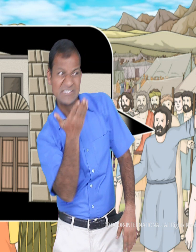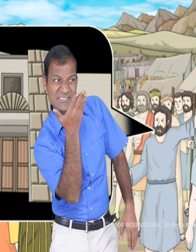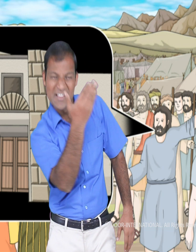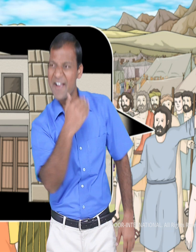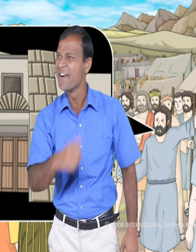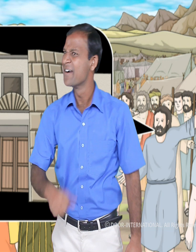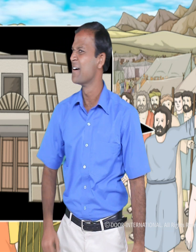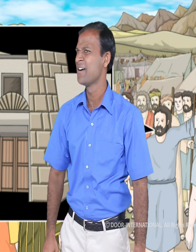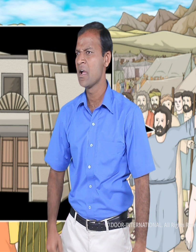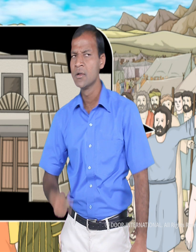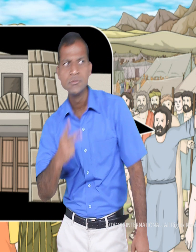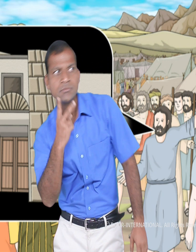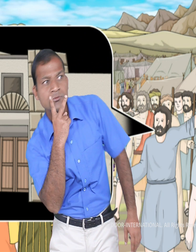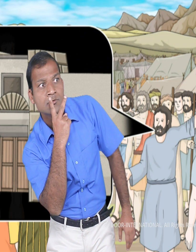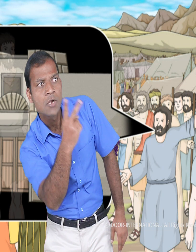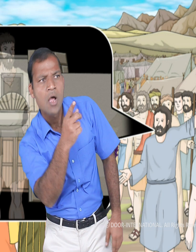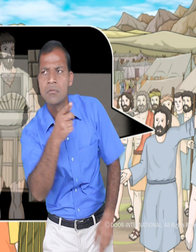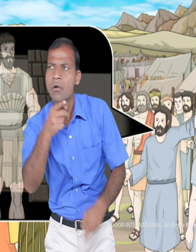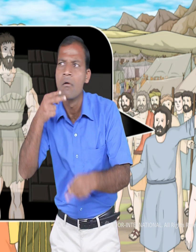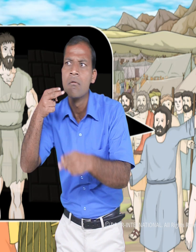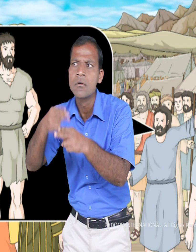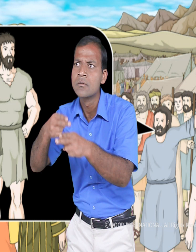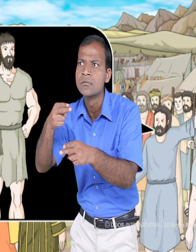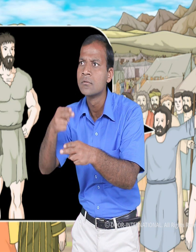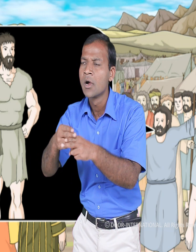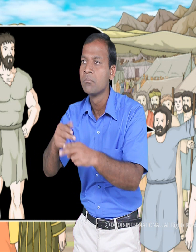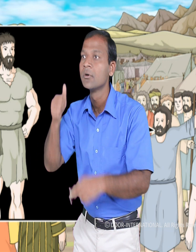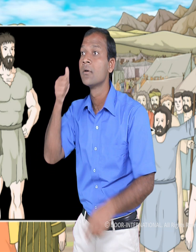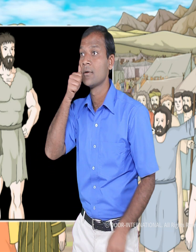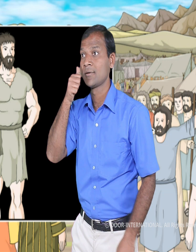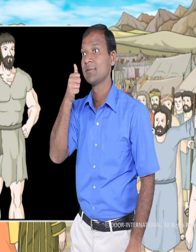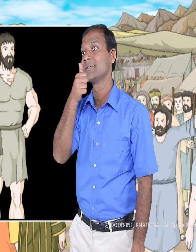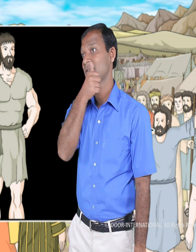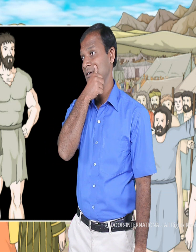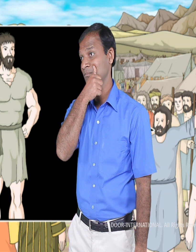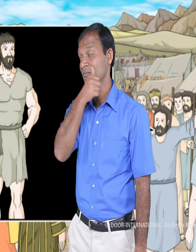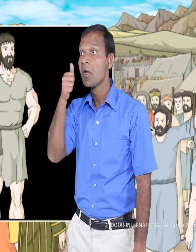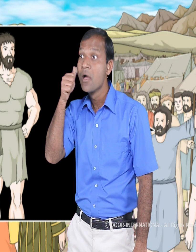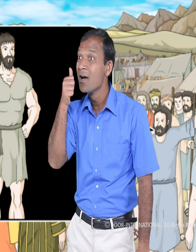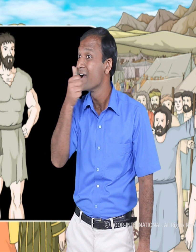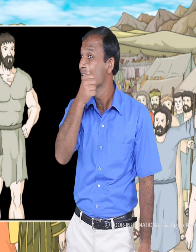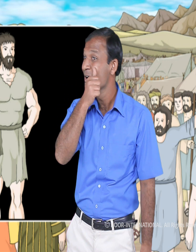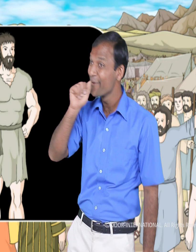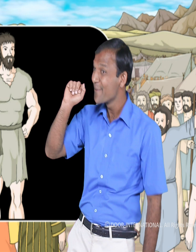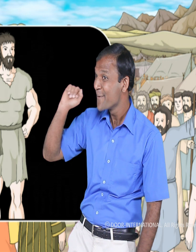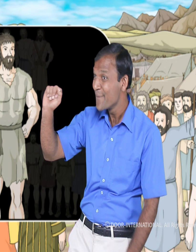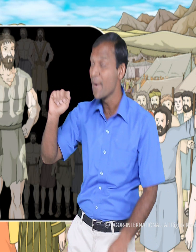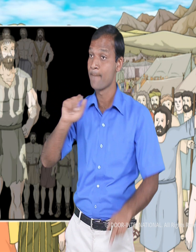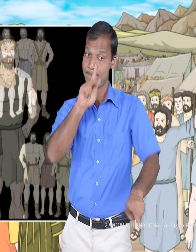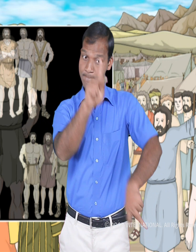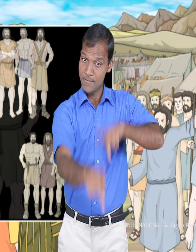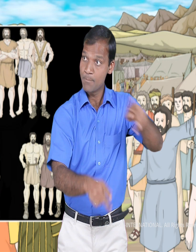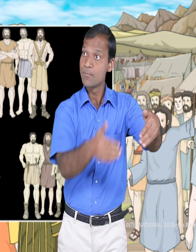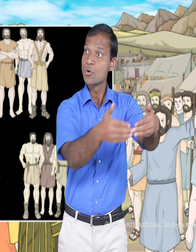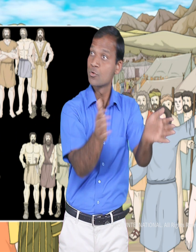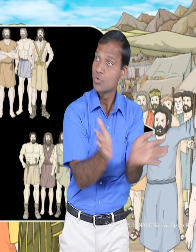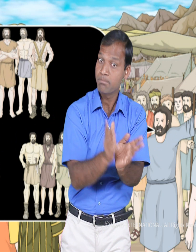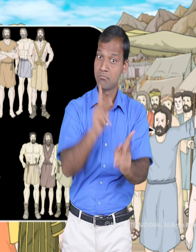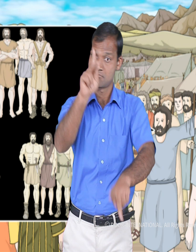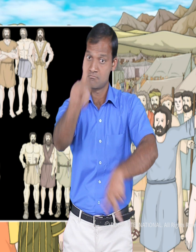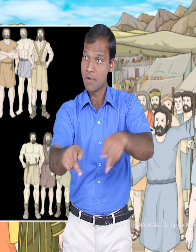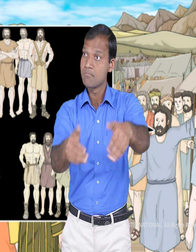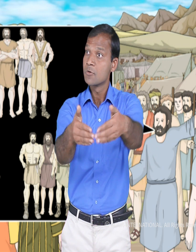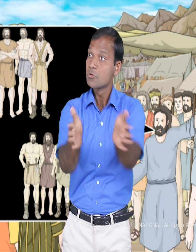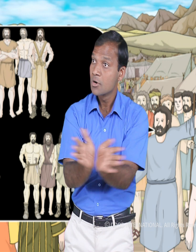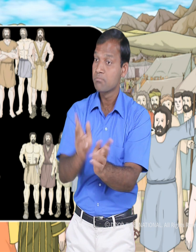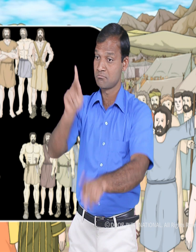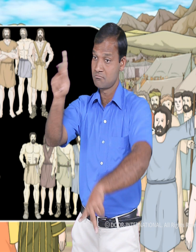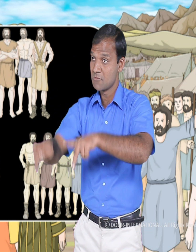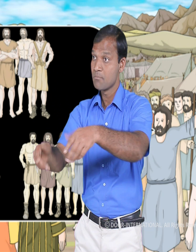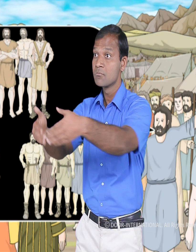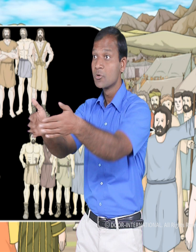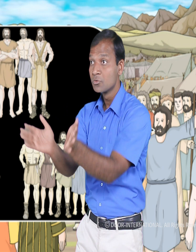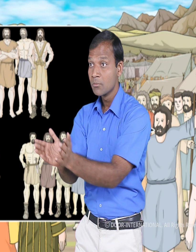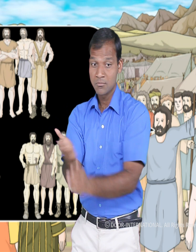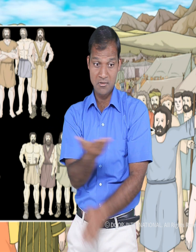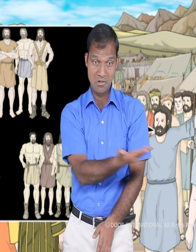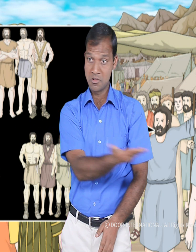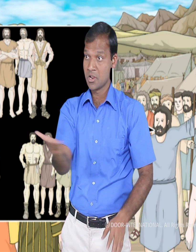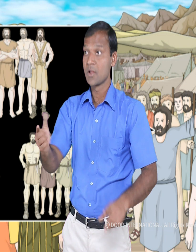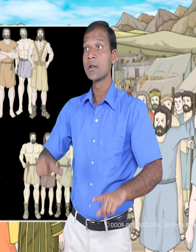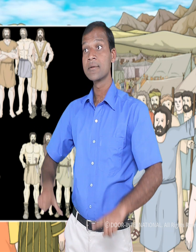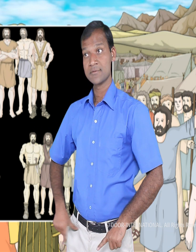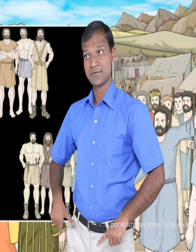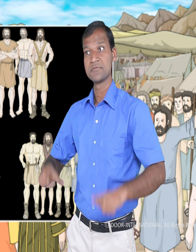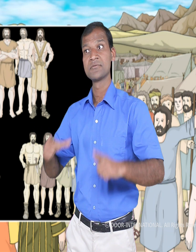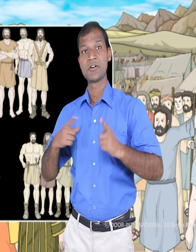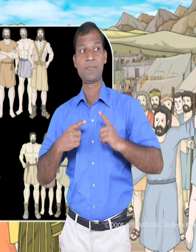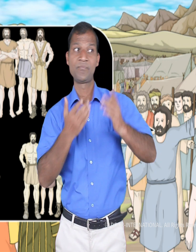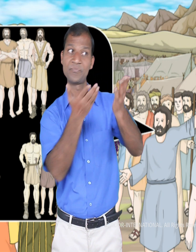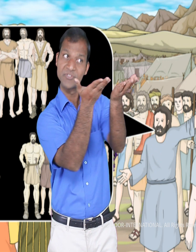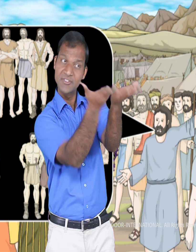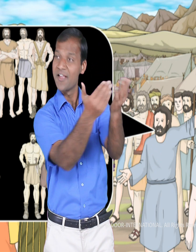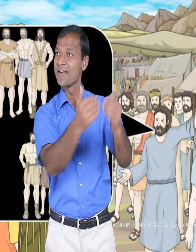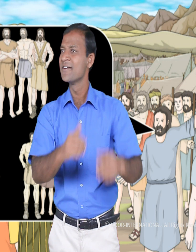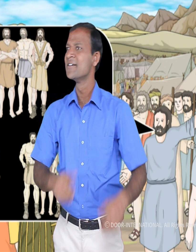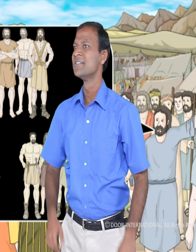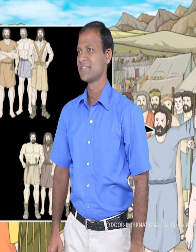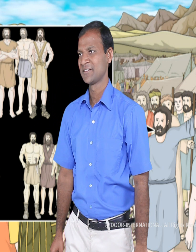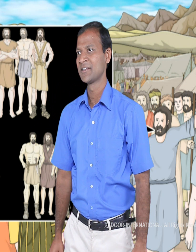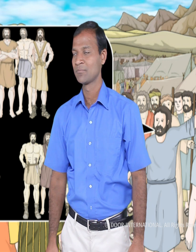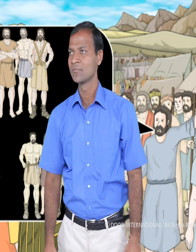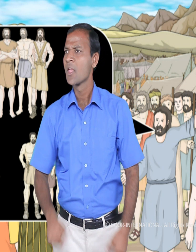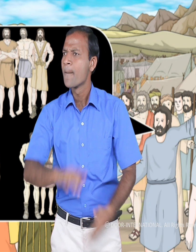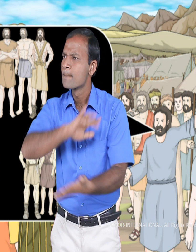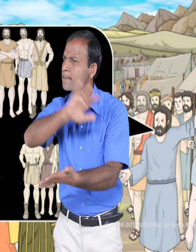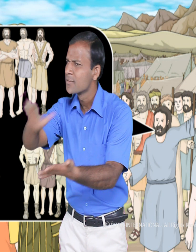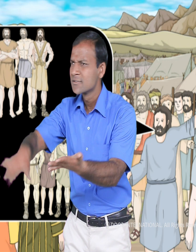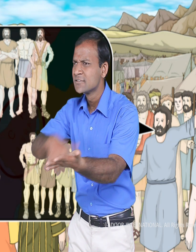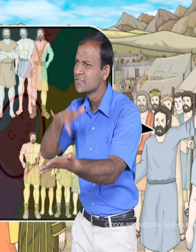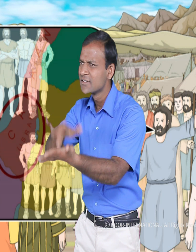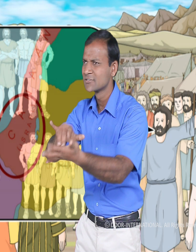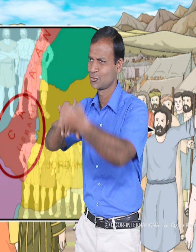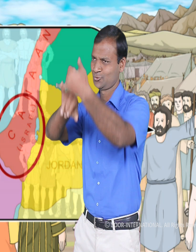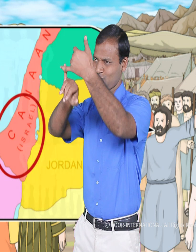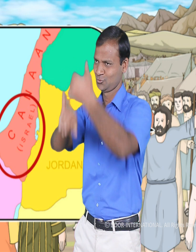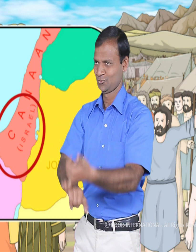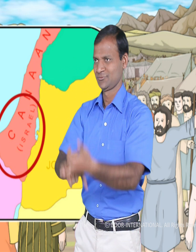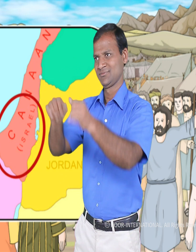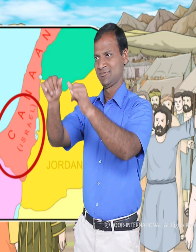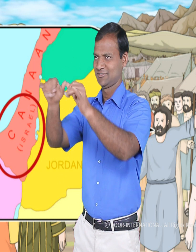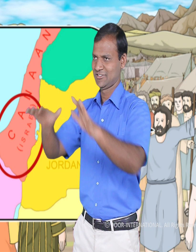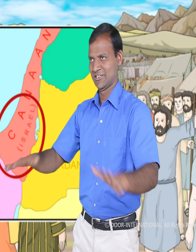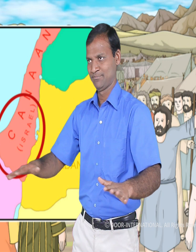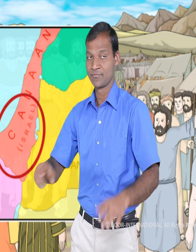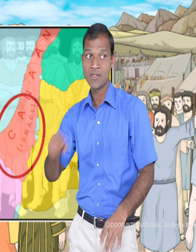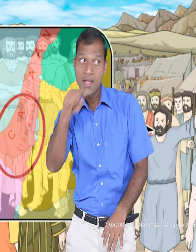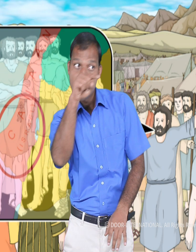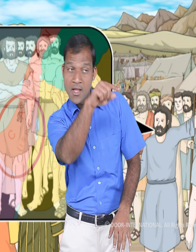We even saw the descendants of Anak there.